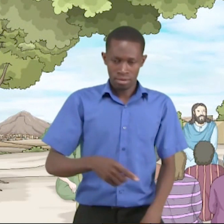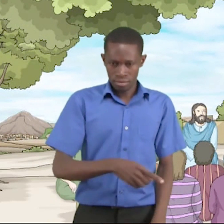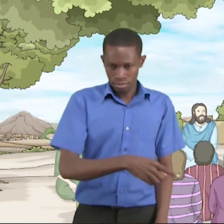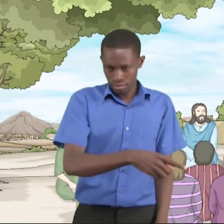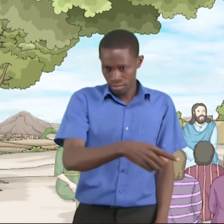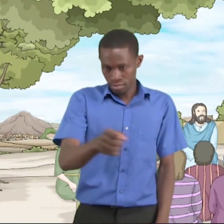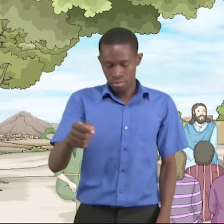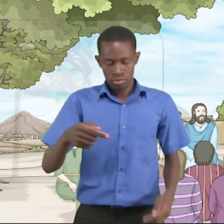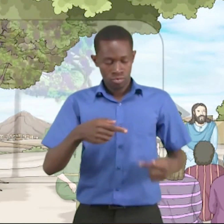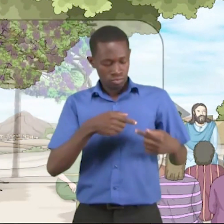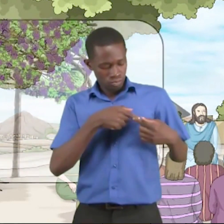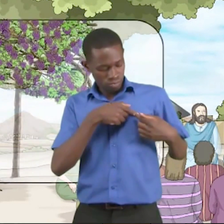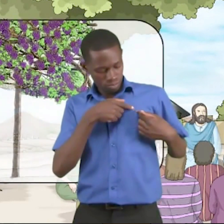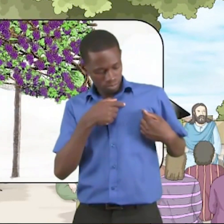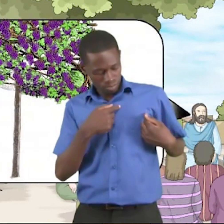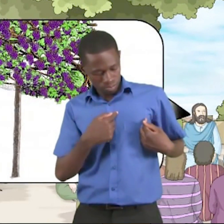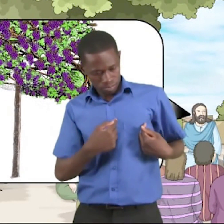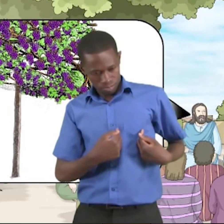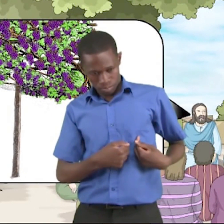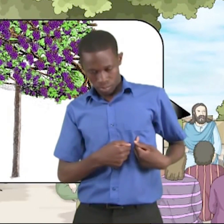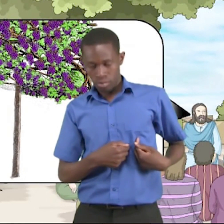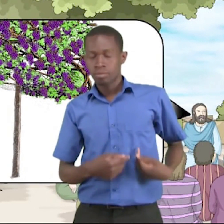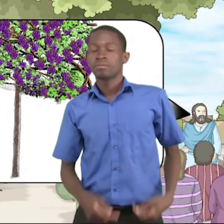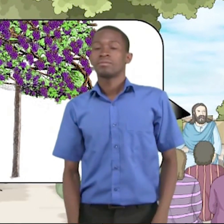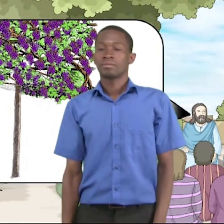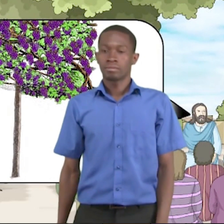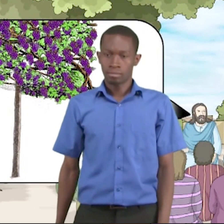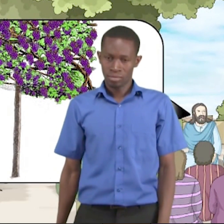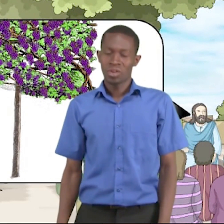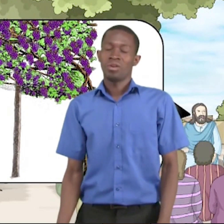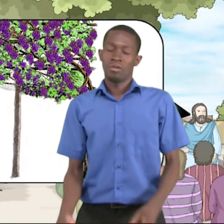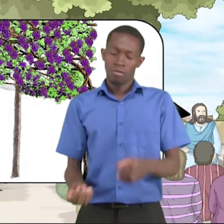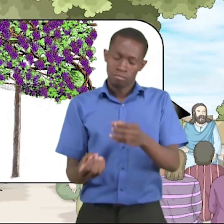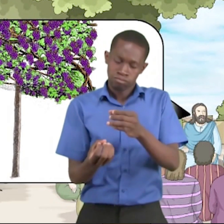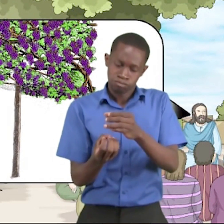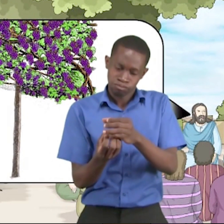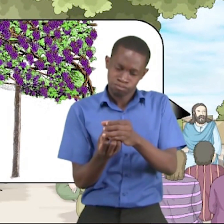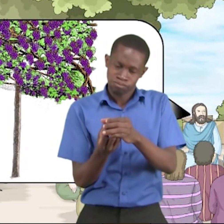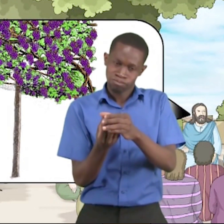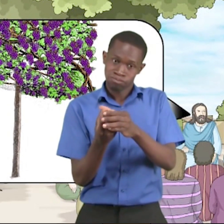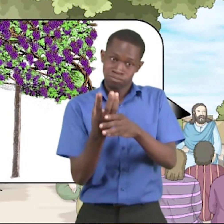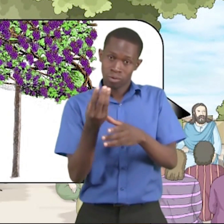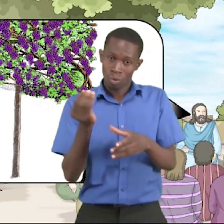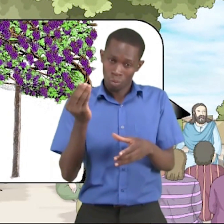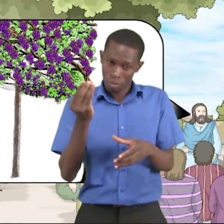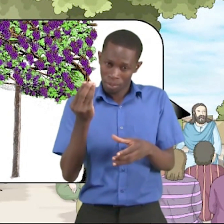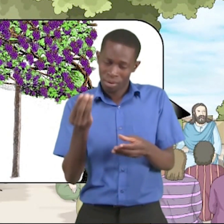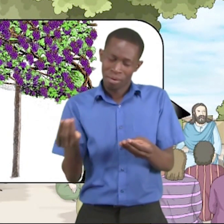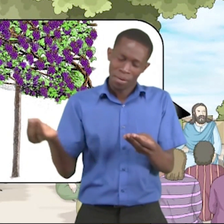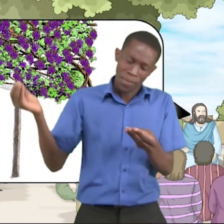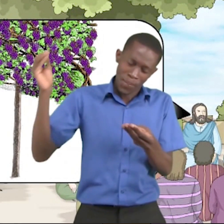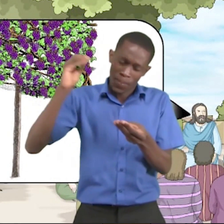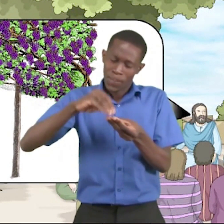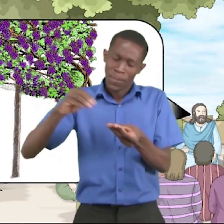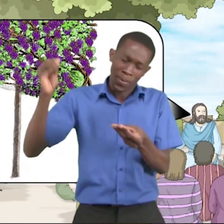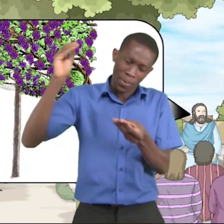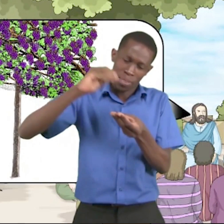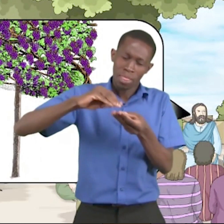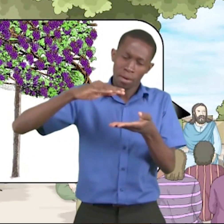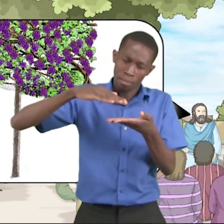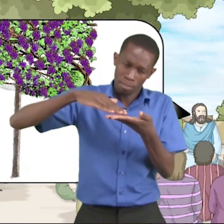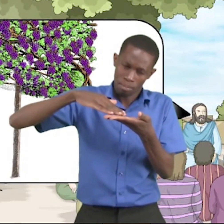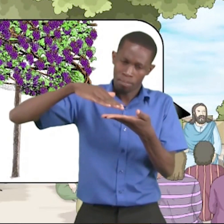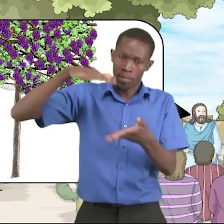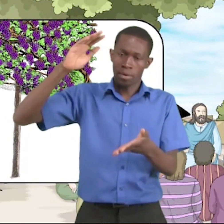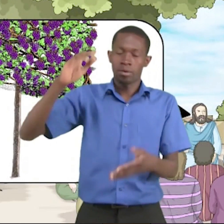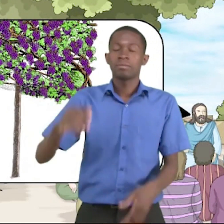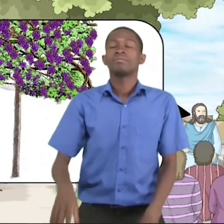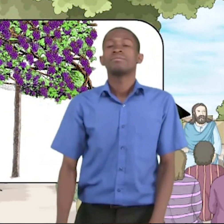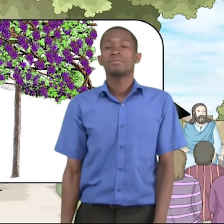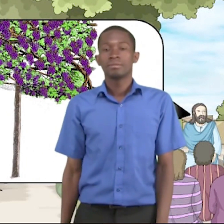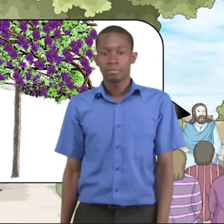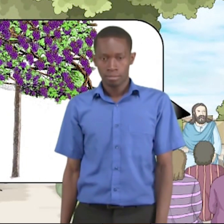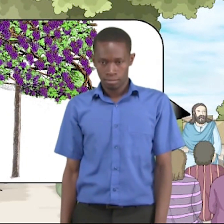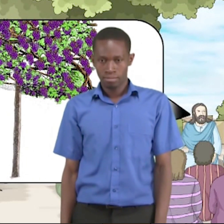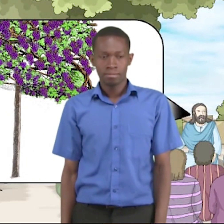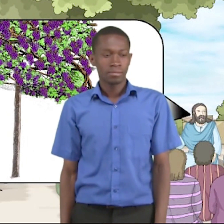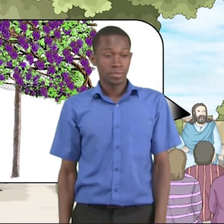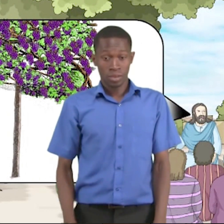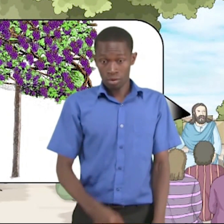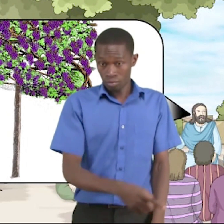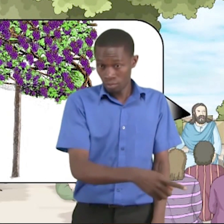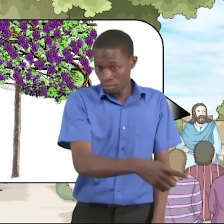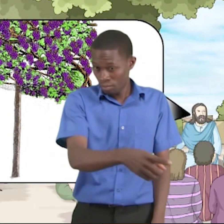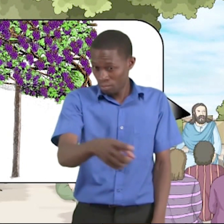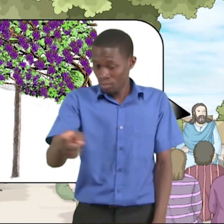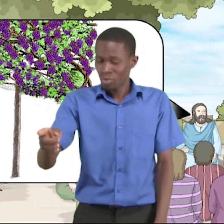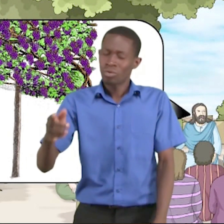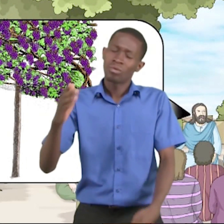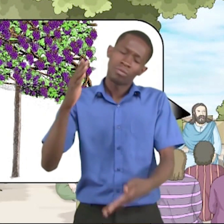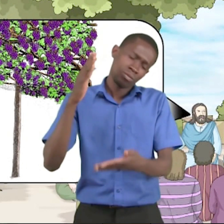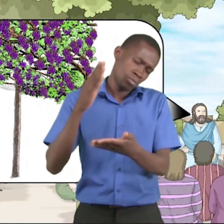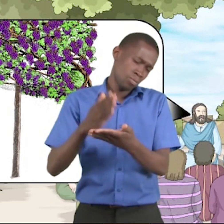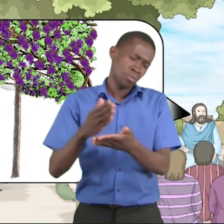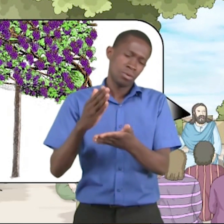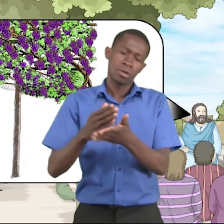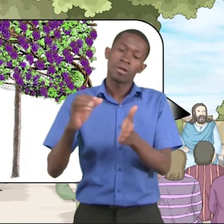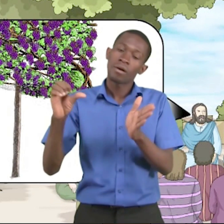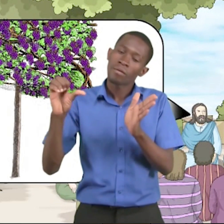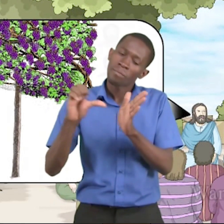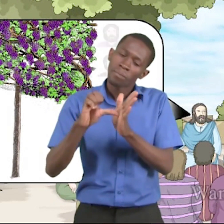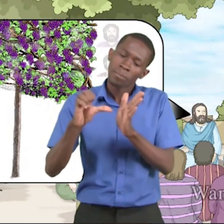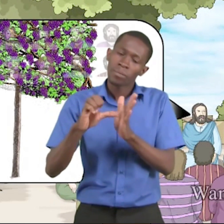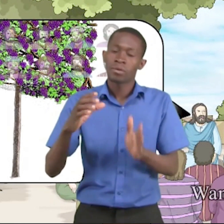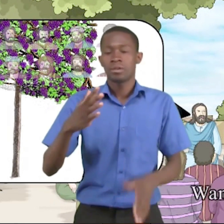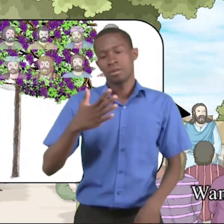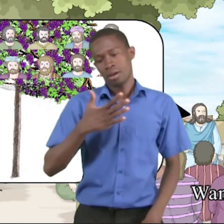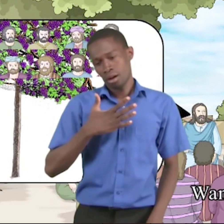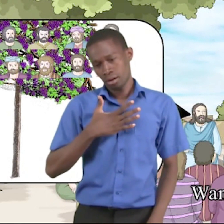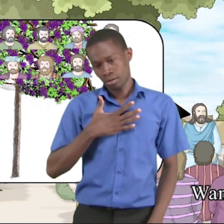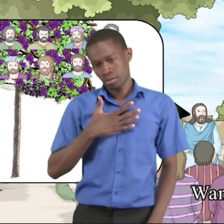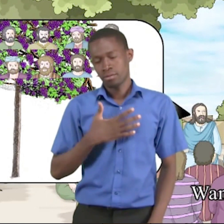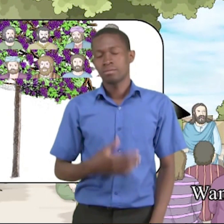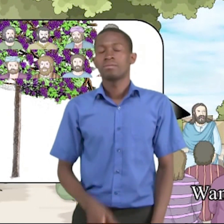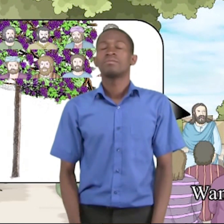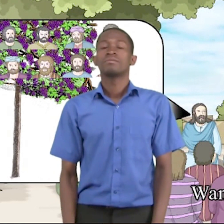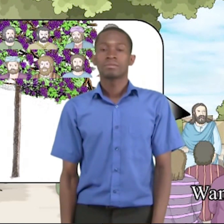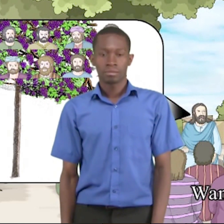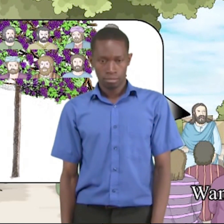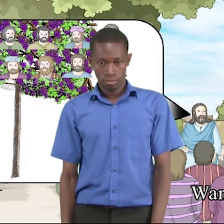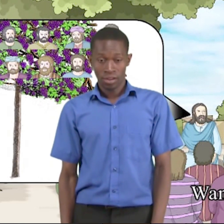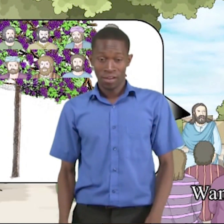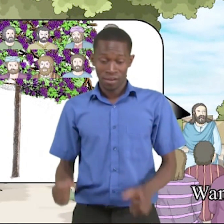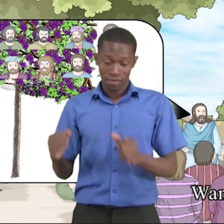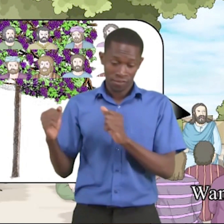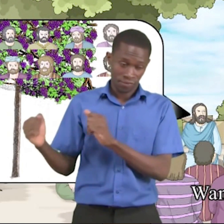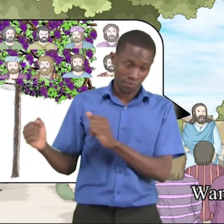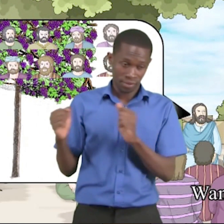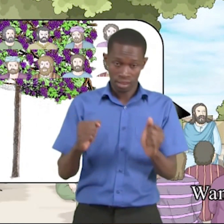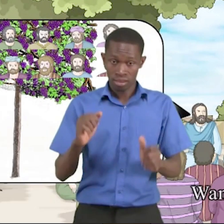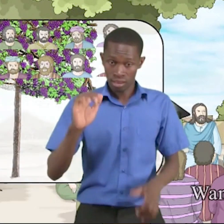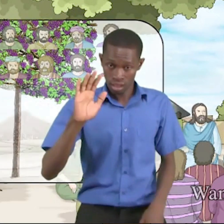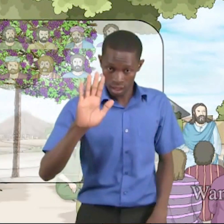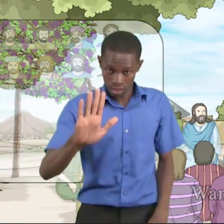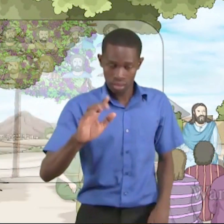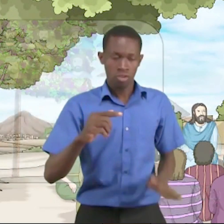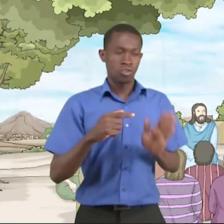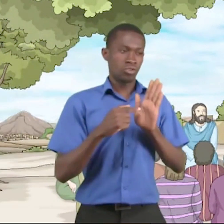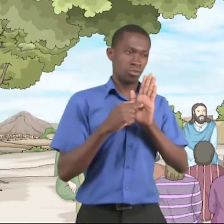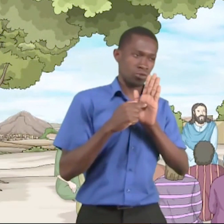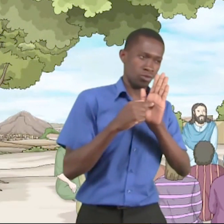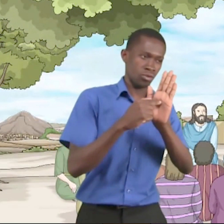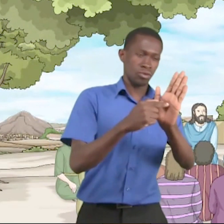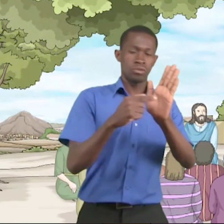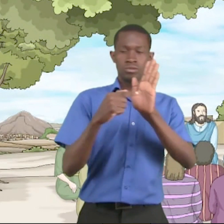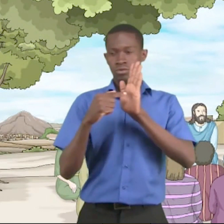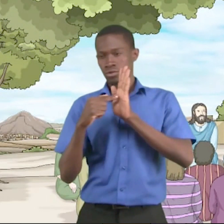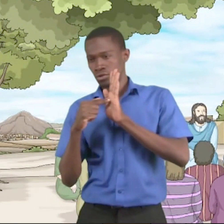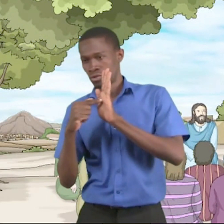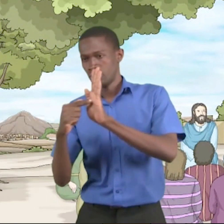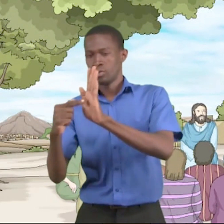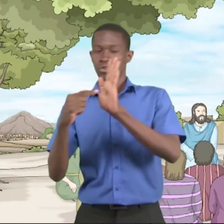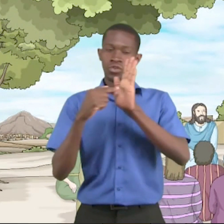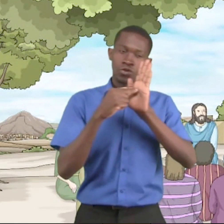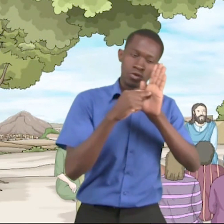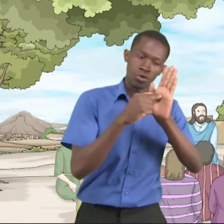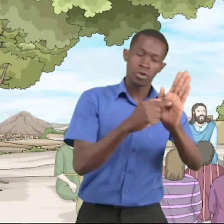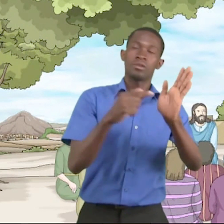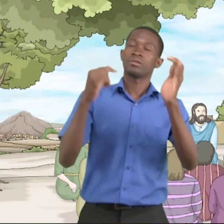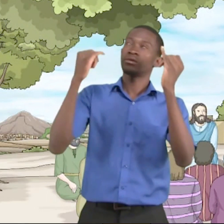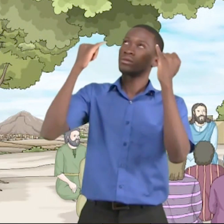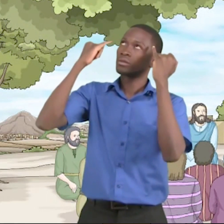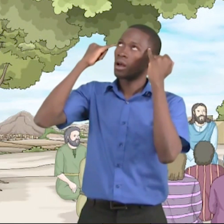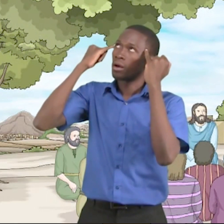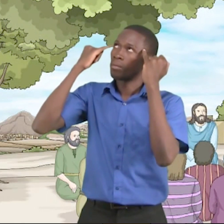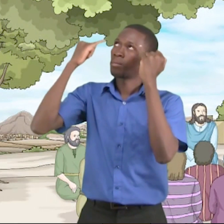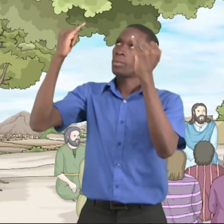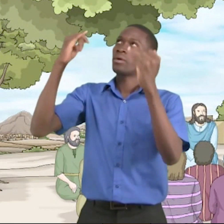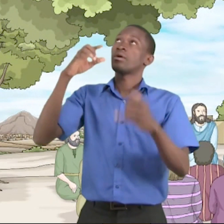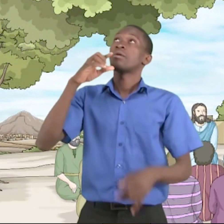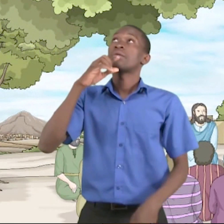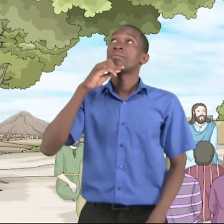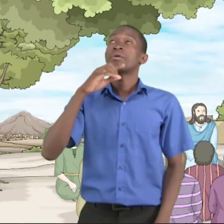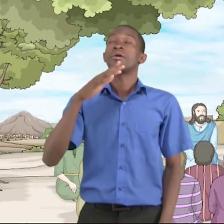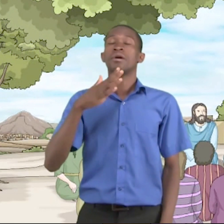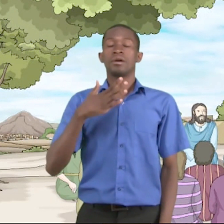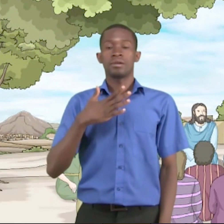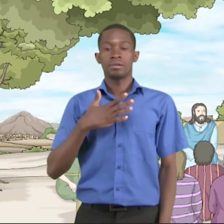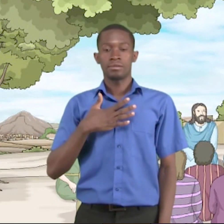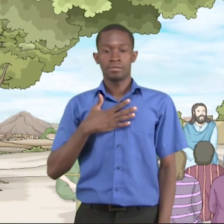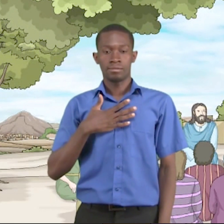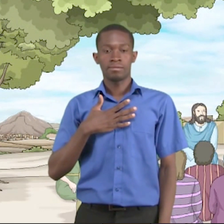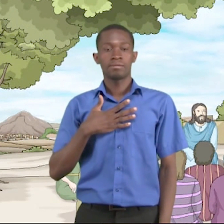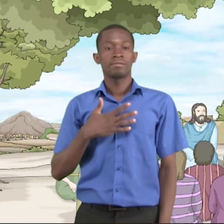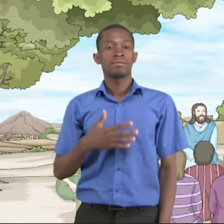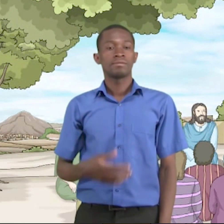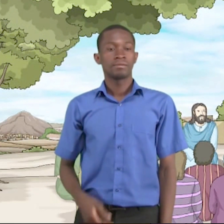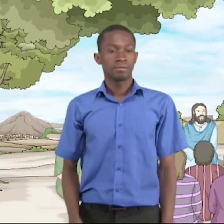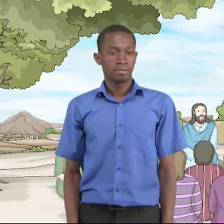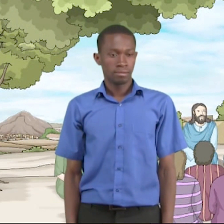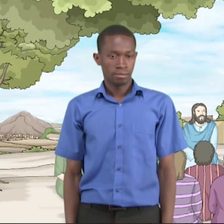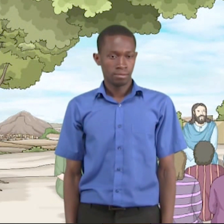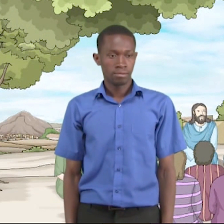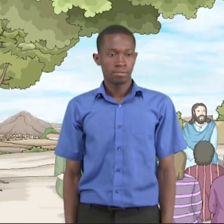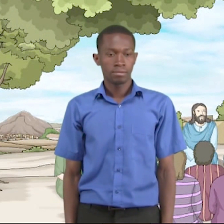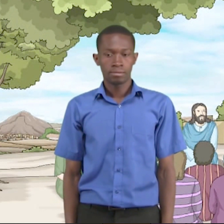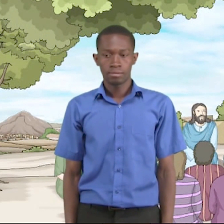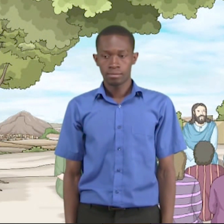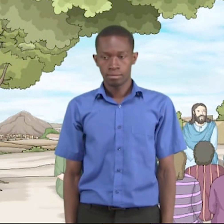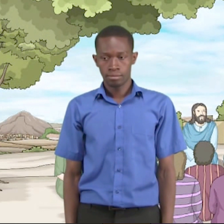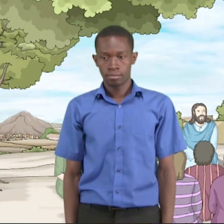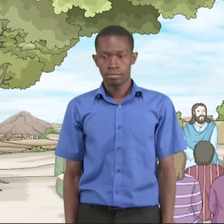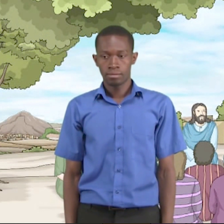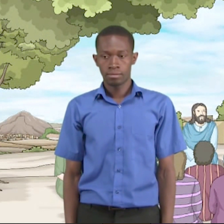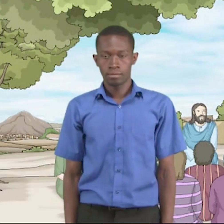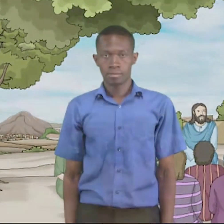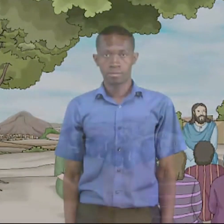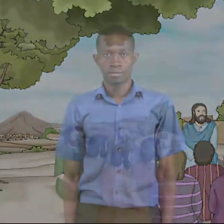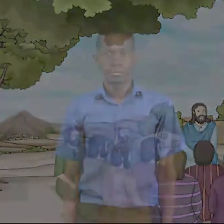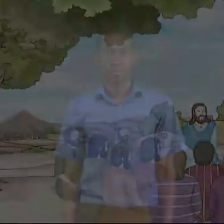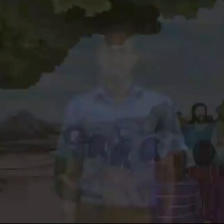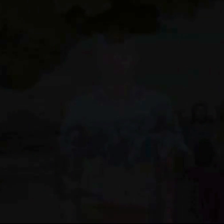This is to My Father’s glory, that you bear much fruit, proving yourselves to be My disciples.